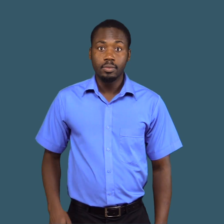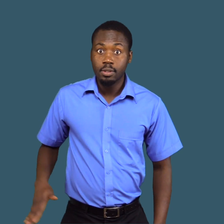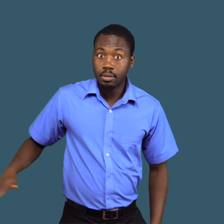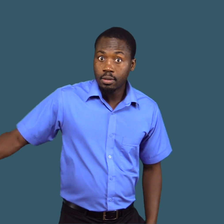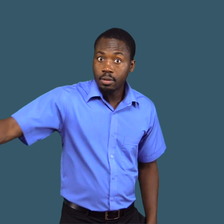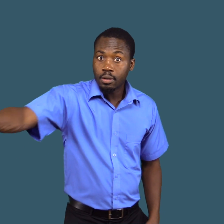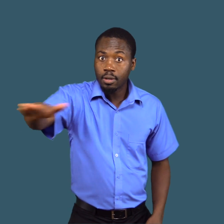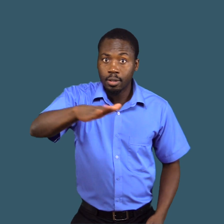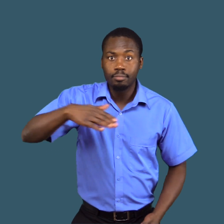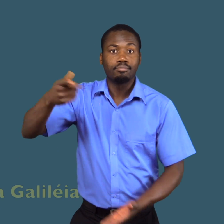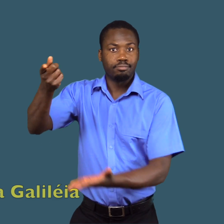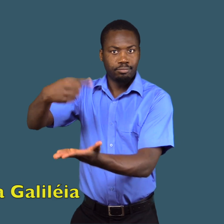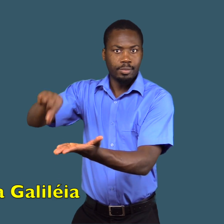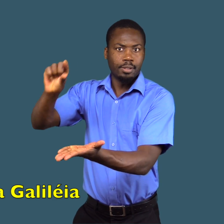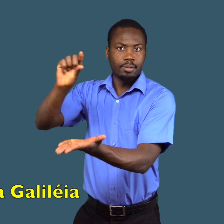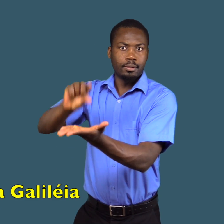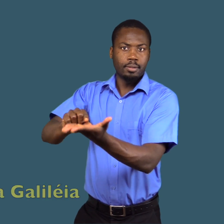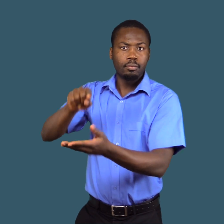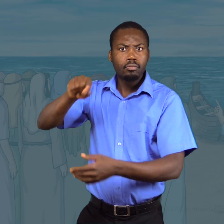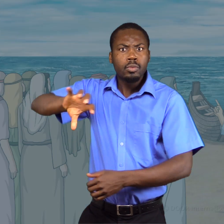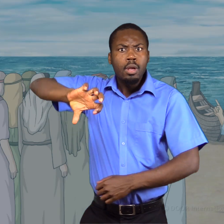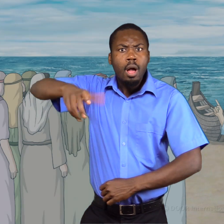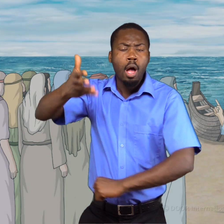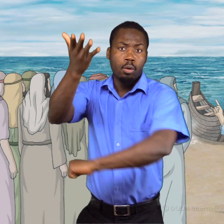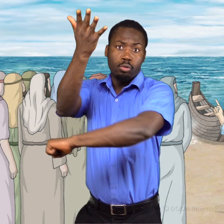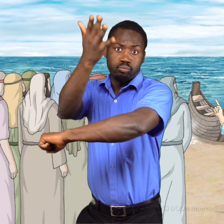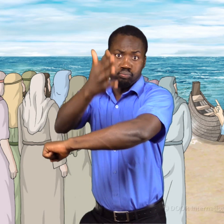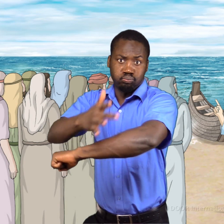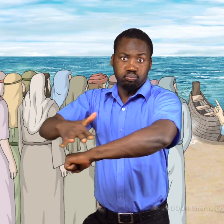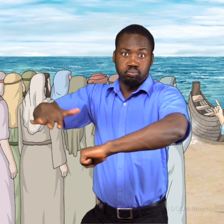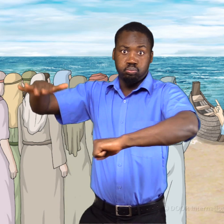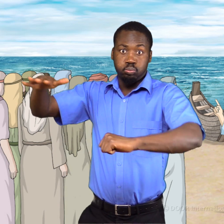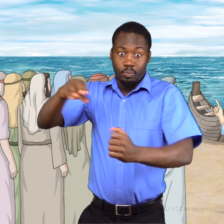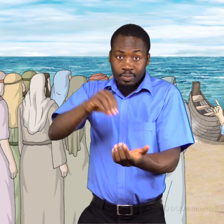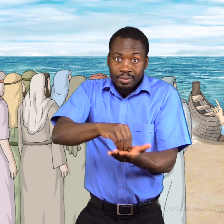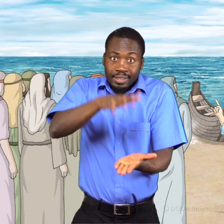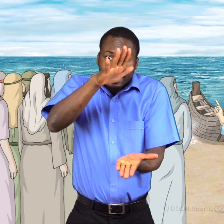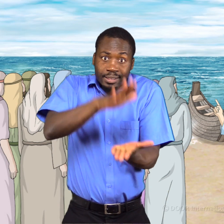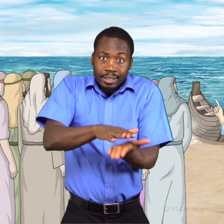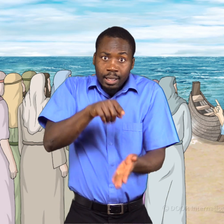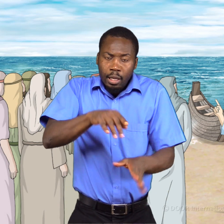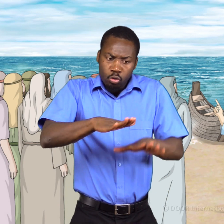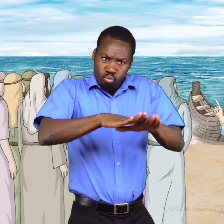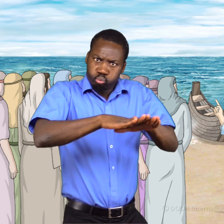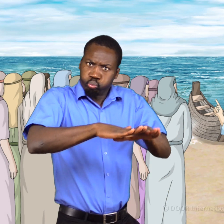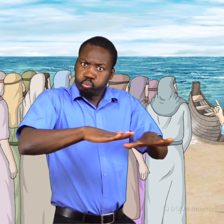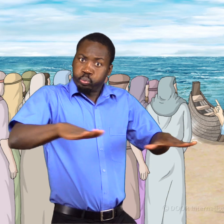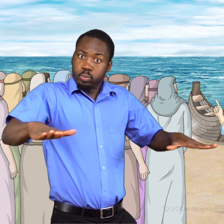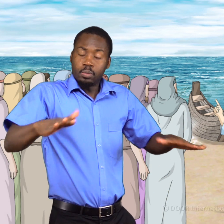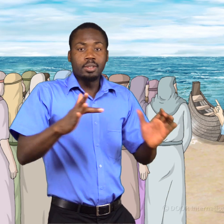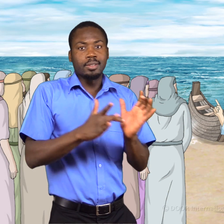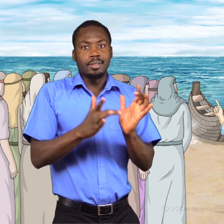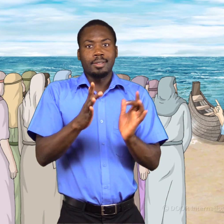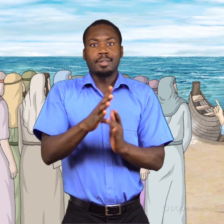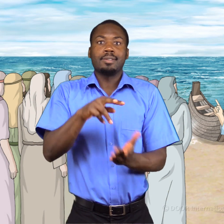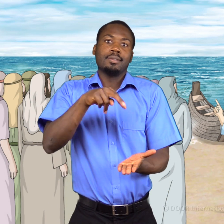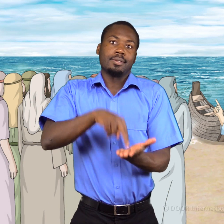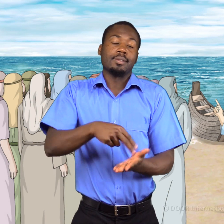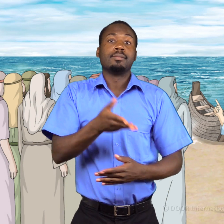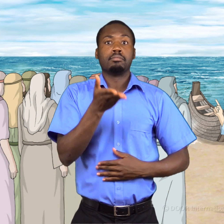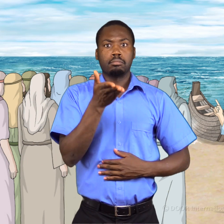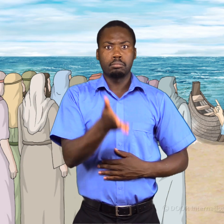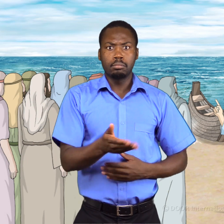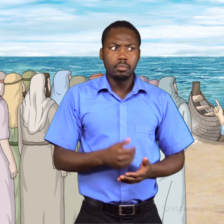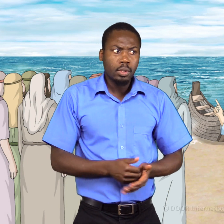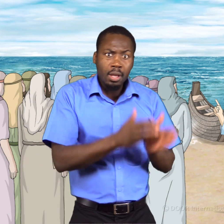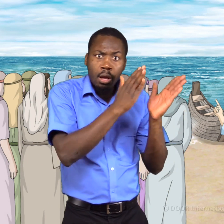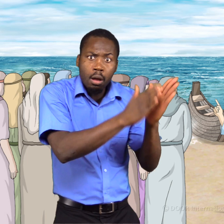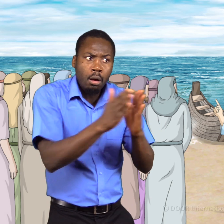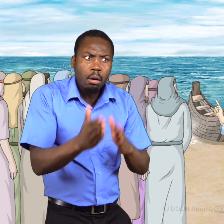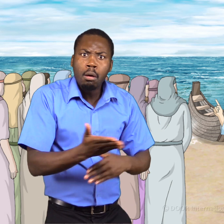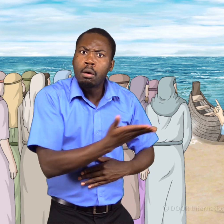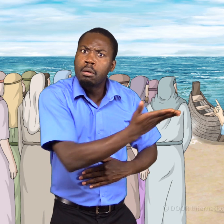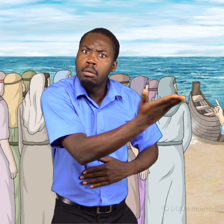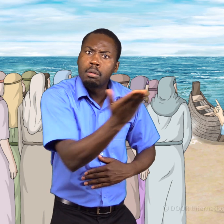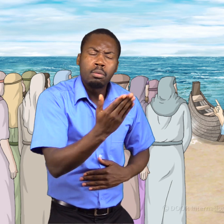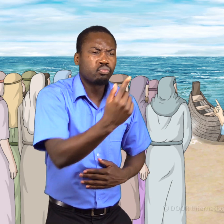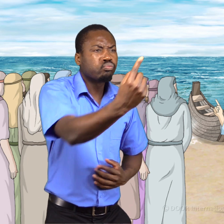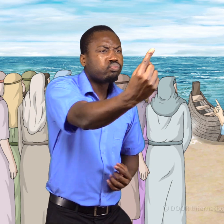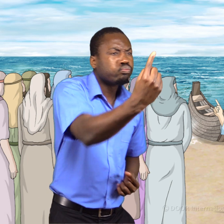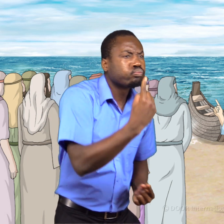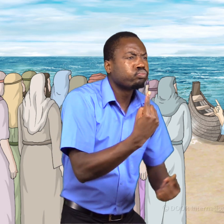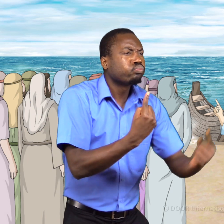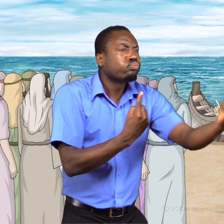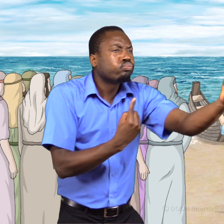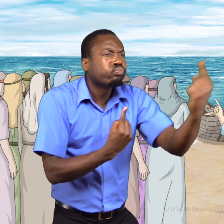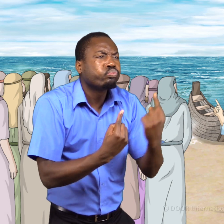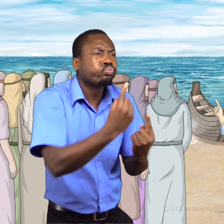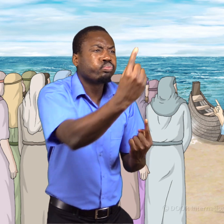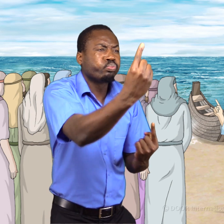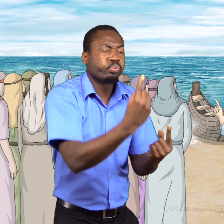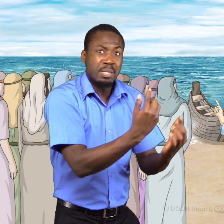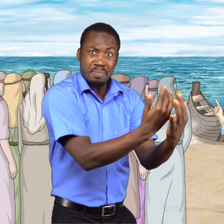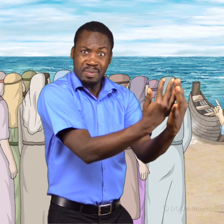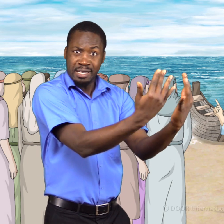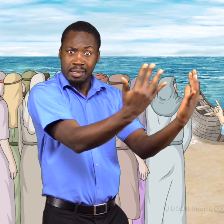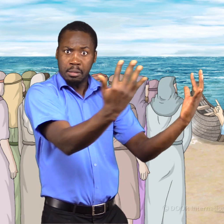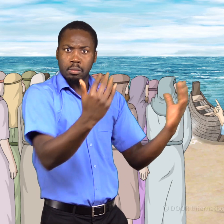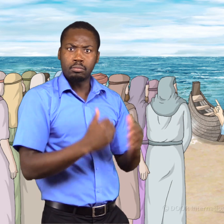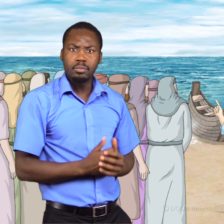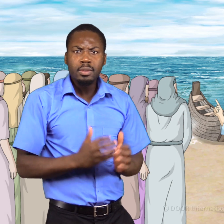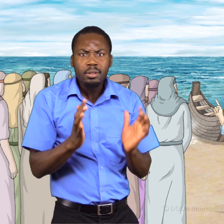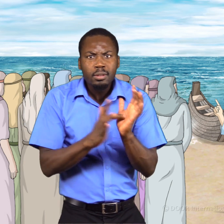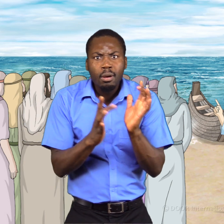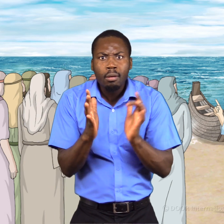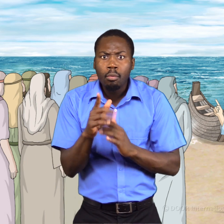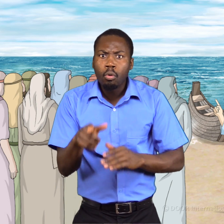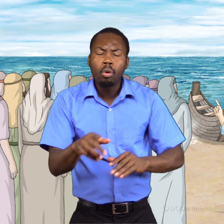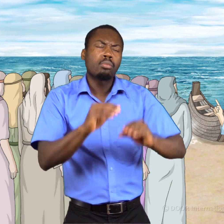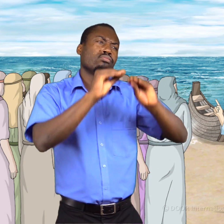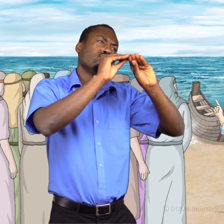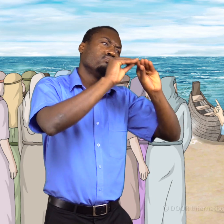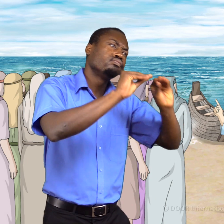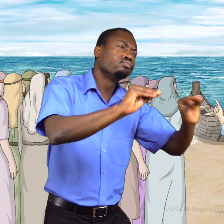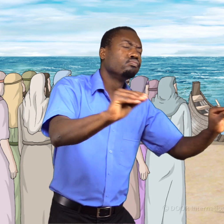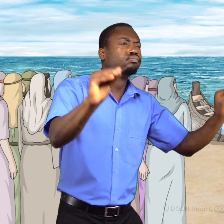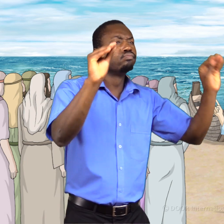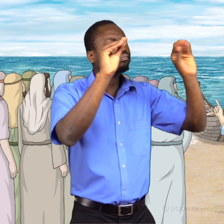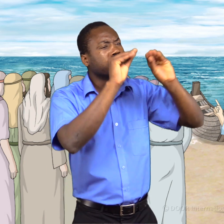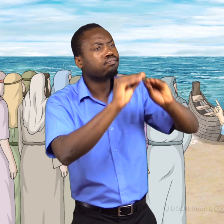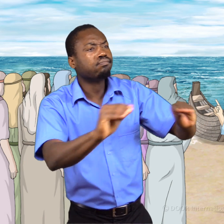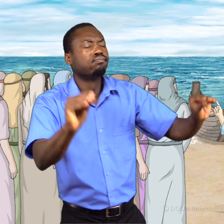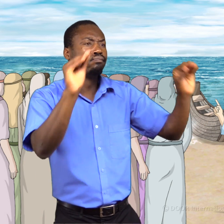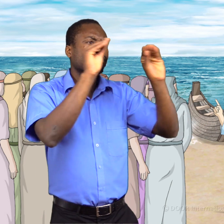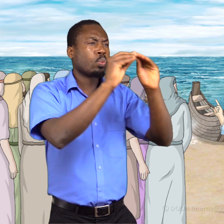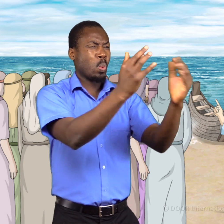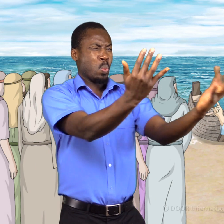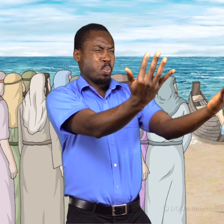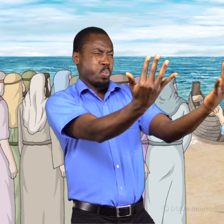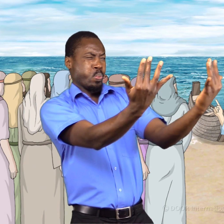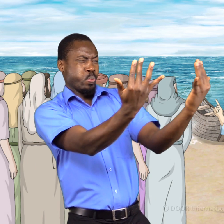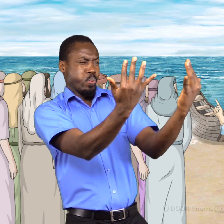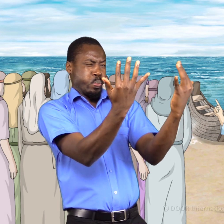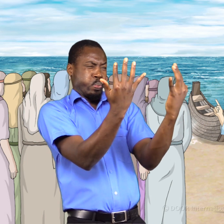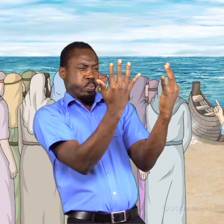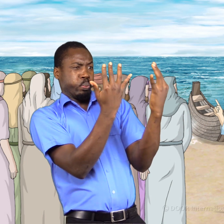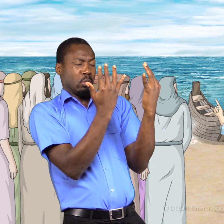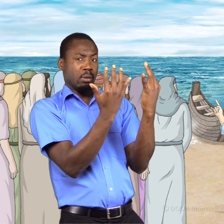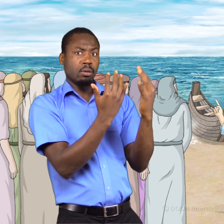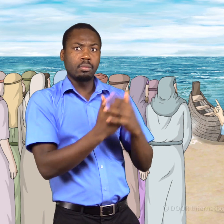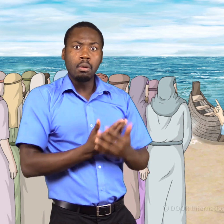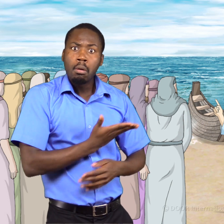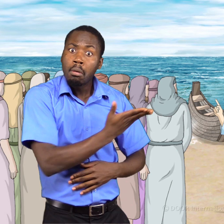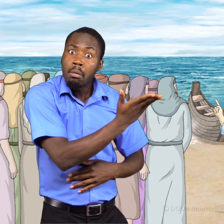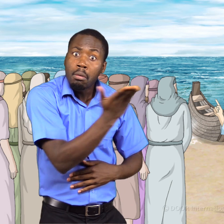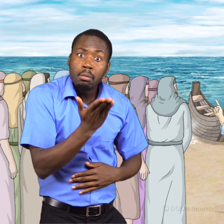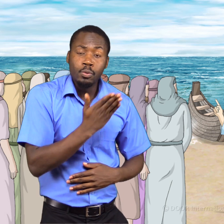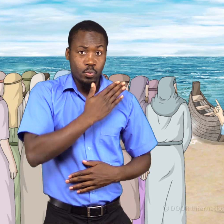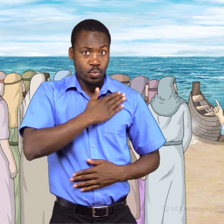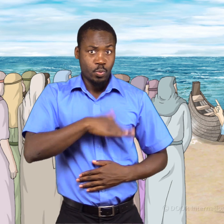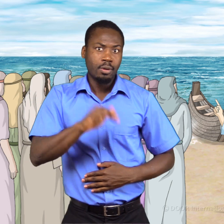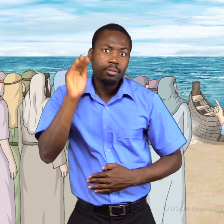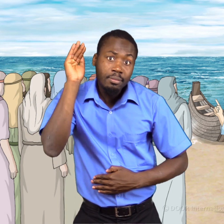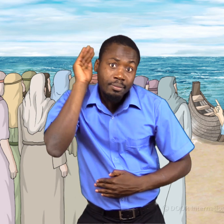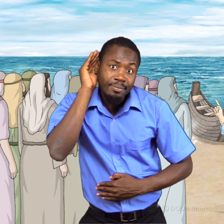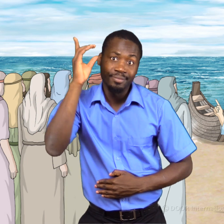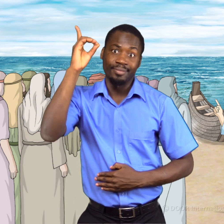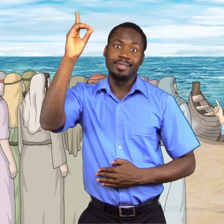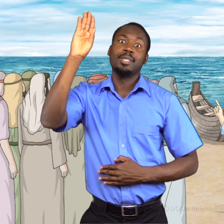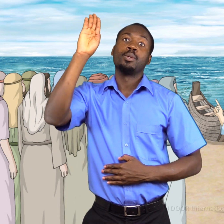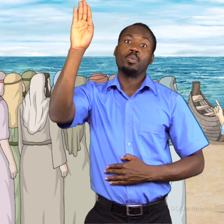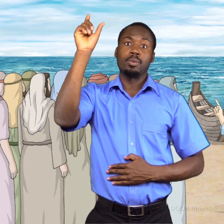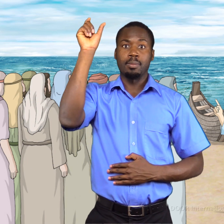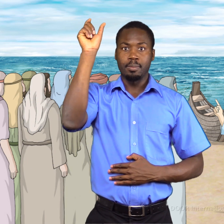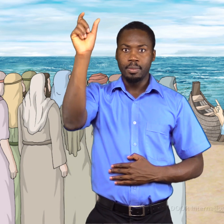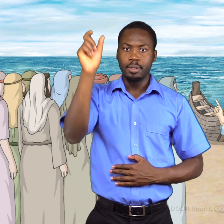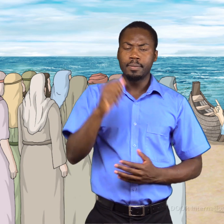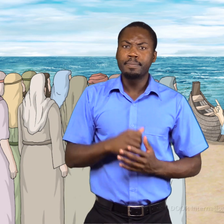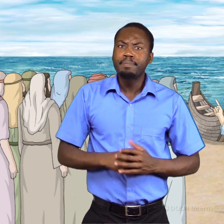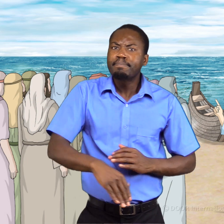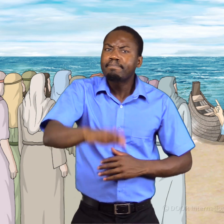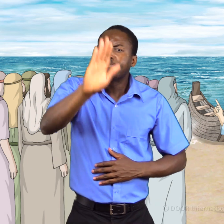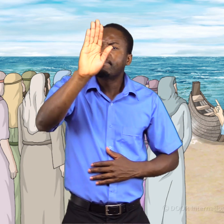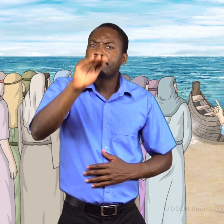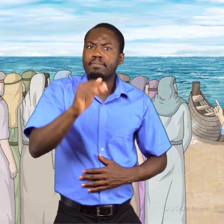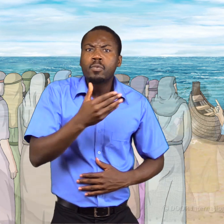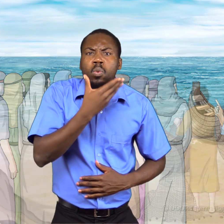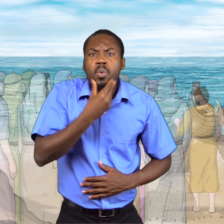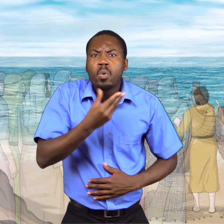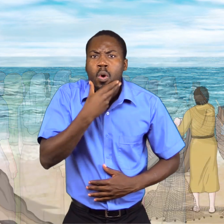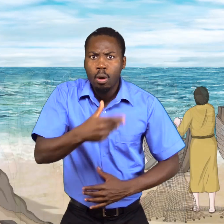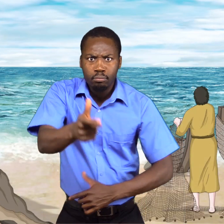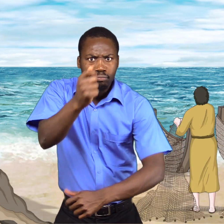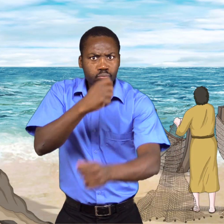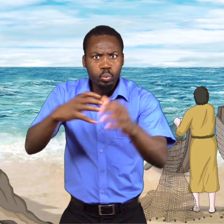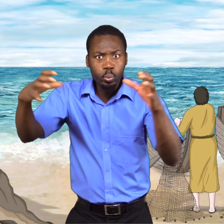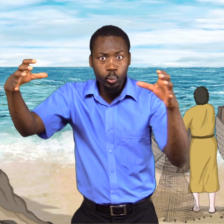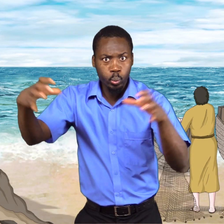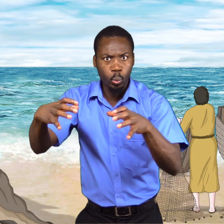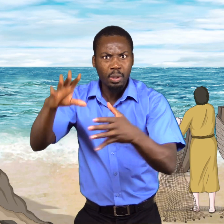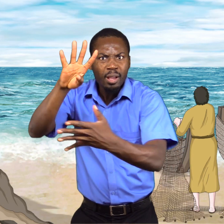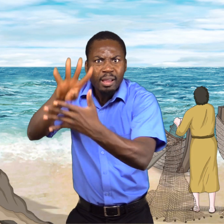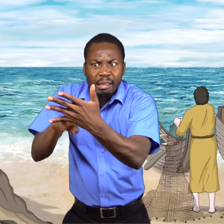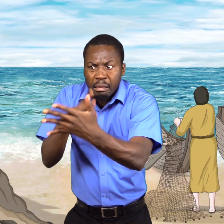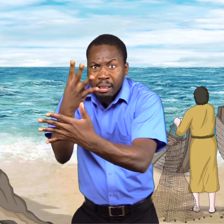On one occasion, while Jesus was standing by the Lake of Gennesaret with the crowd pressing in on Him to hear the word of God, He saw two boats at the edge of the lake.